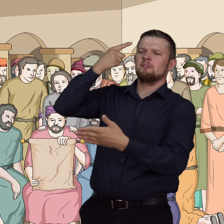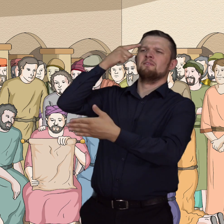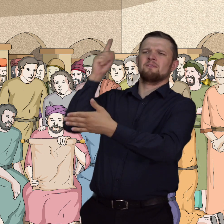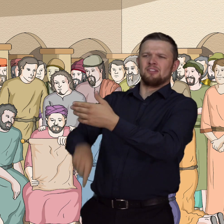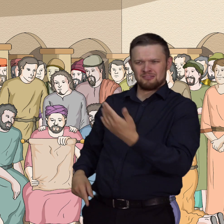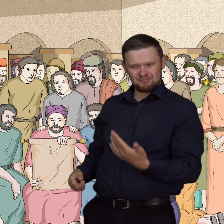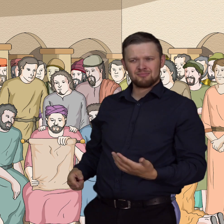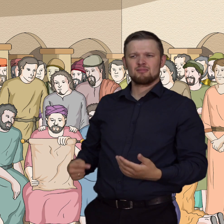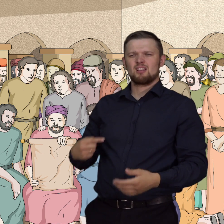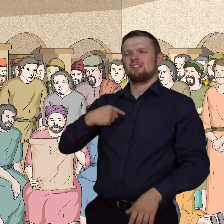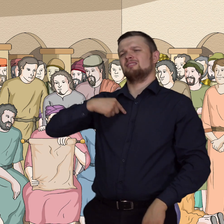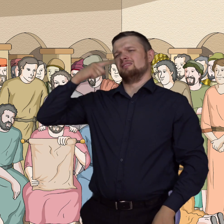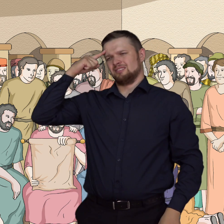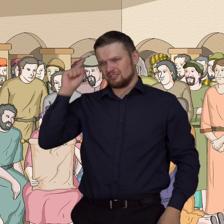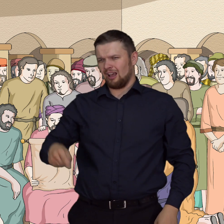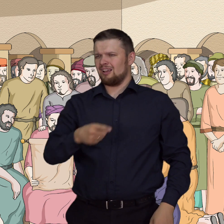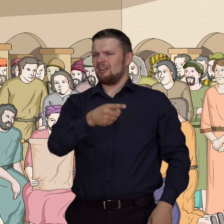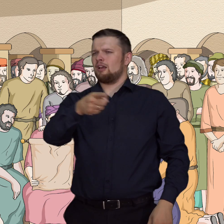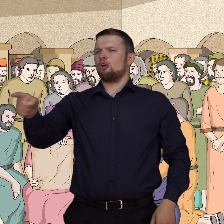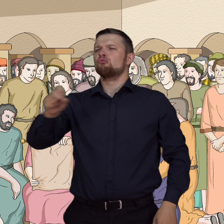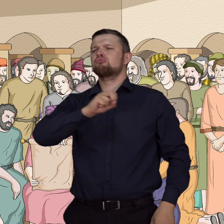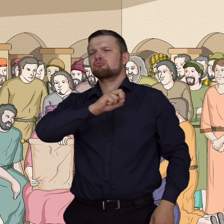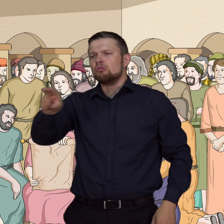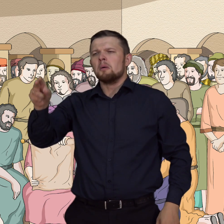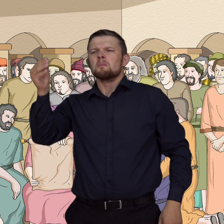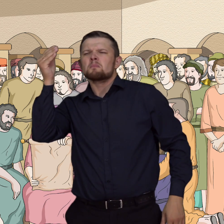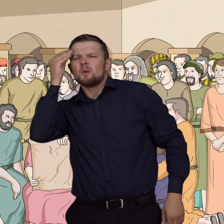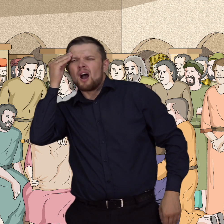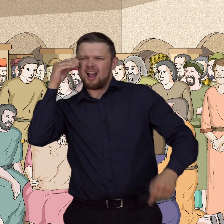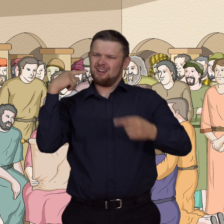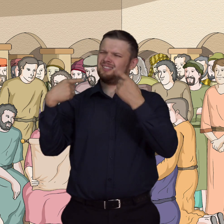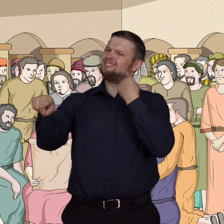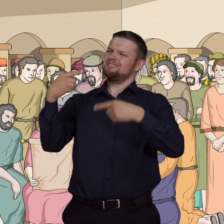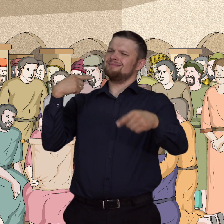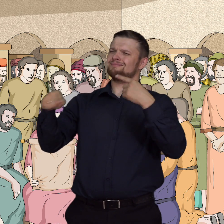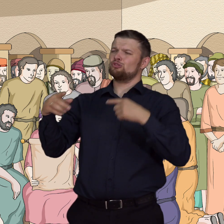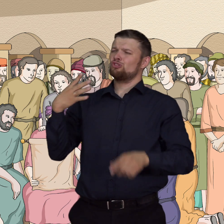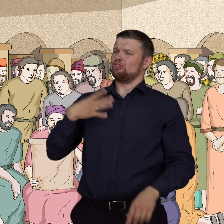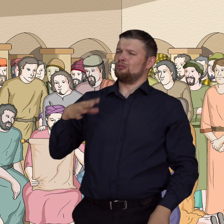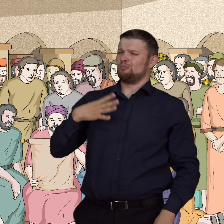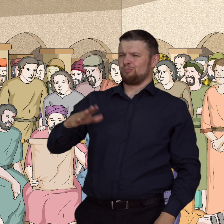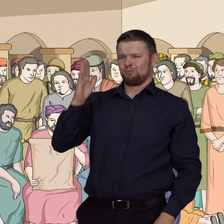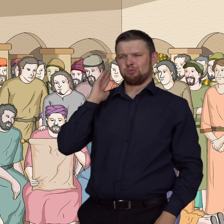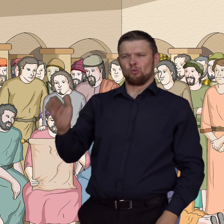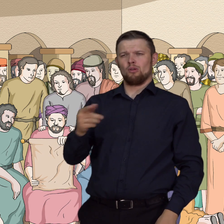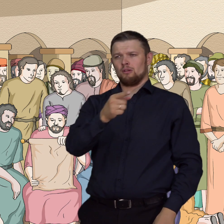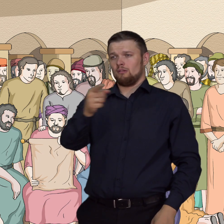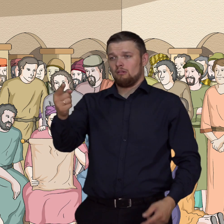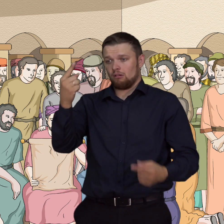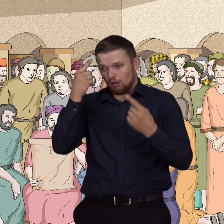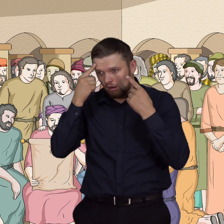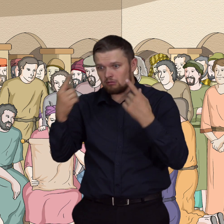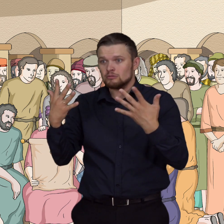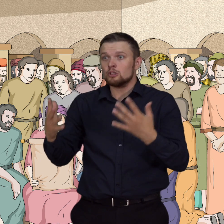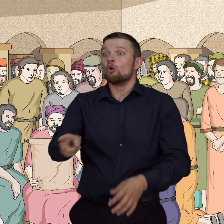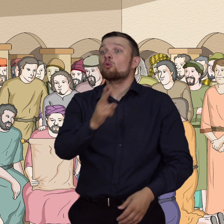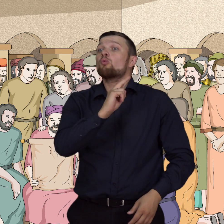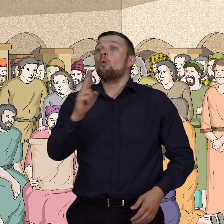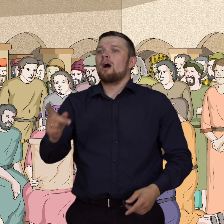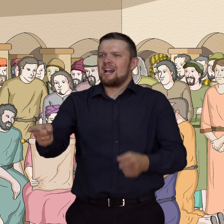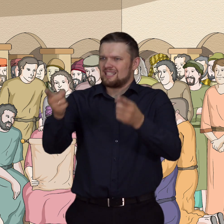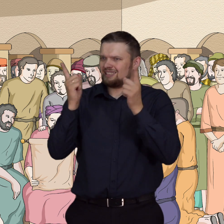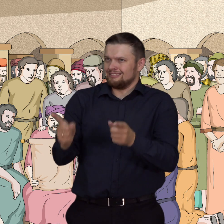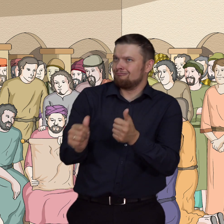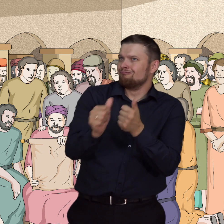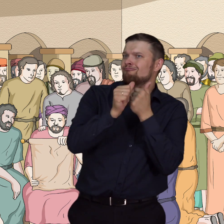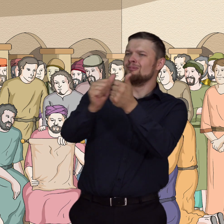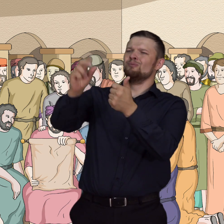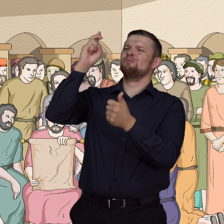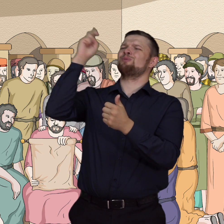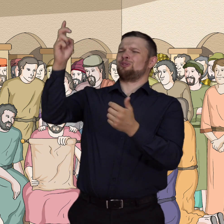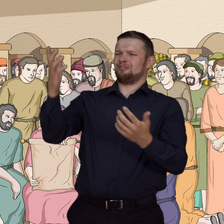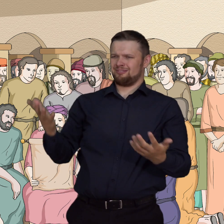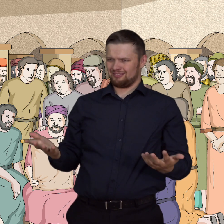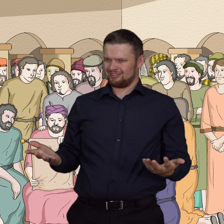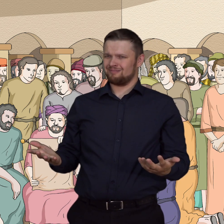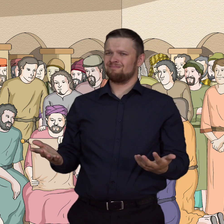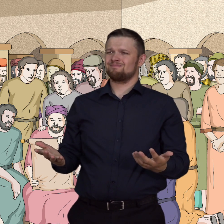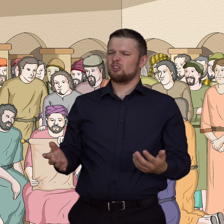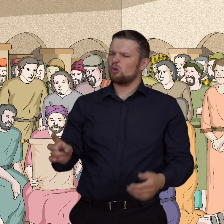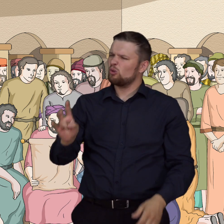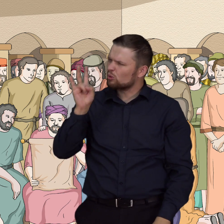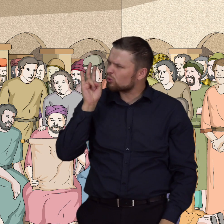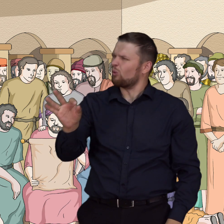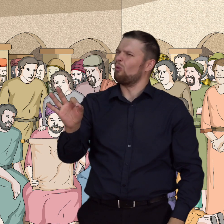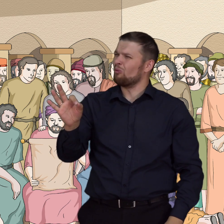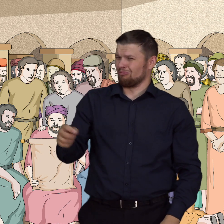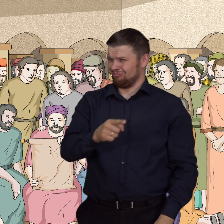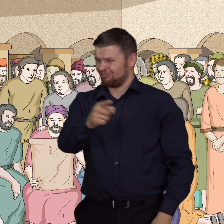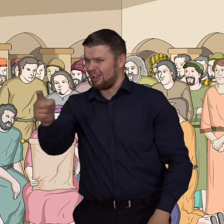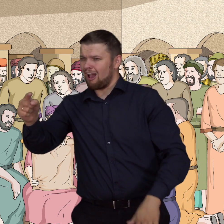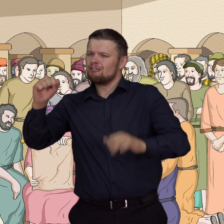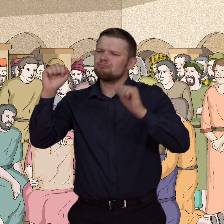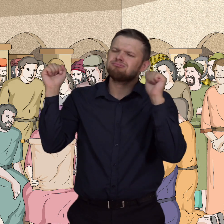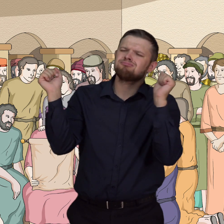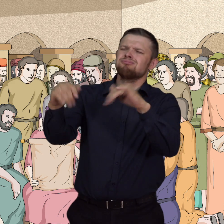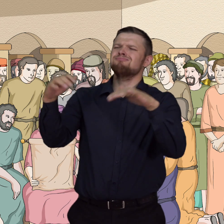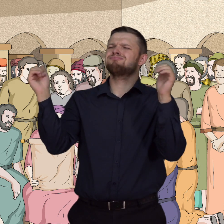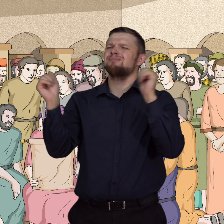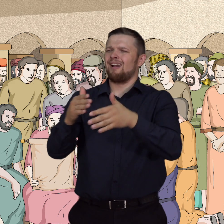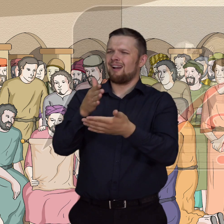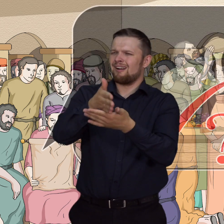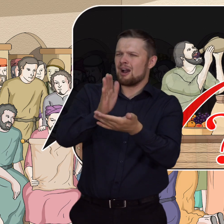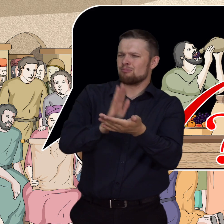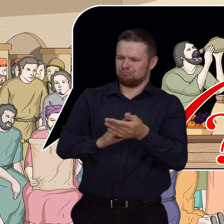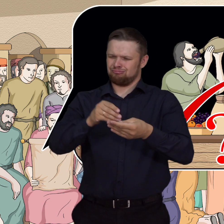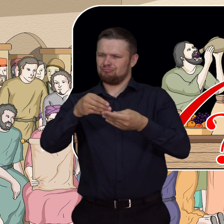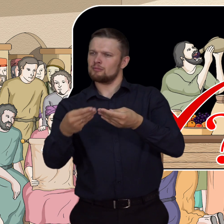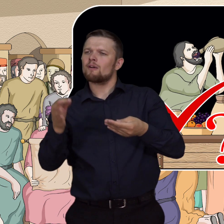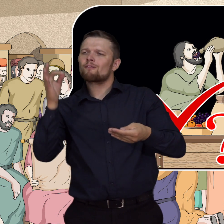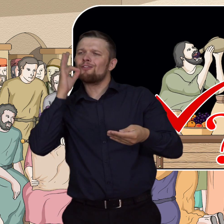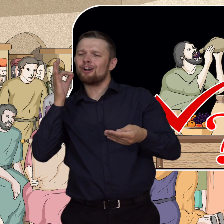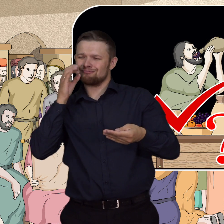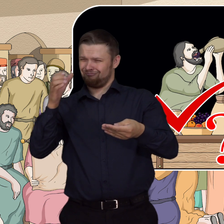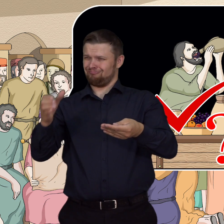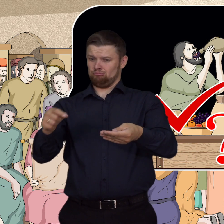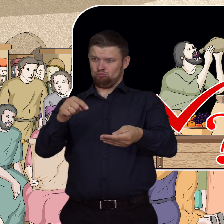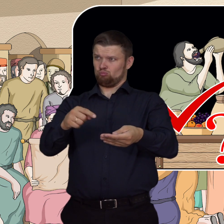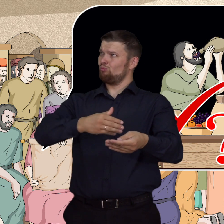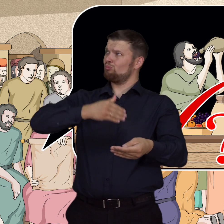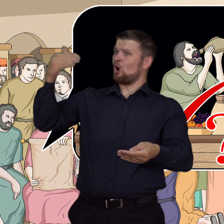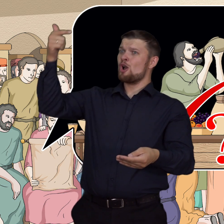And indeed, there must be differences among you to show which of you are approved.